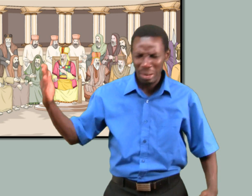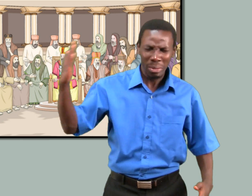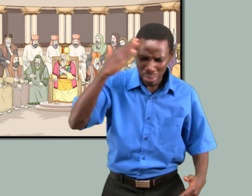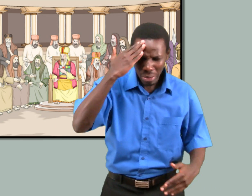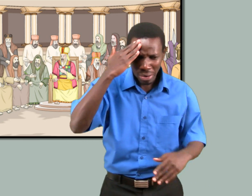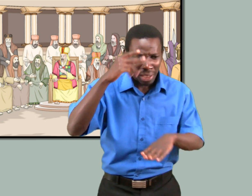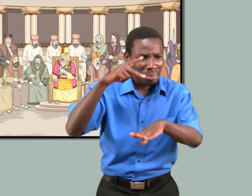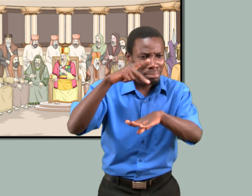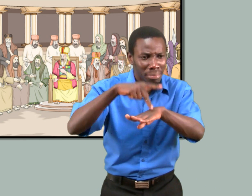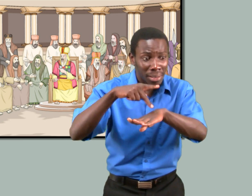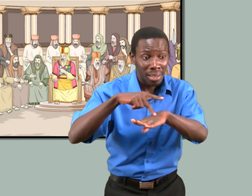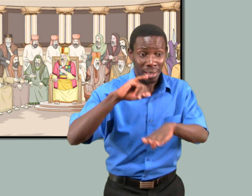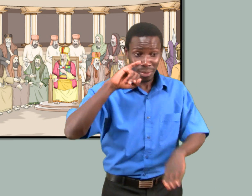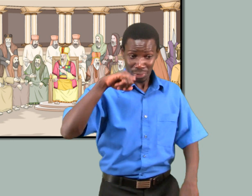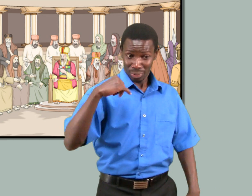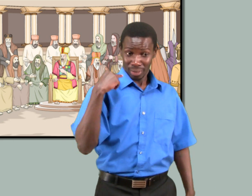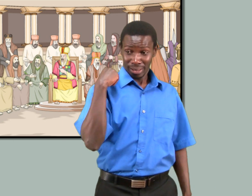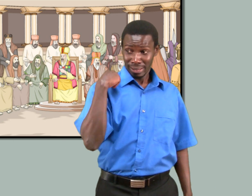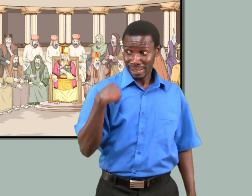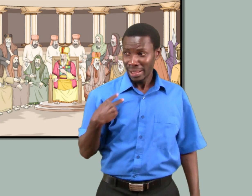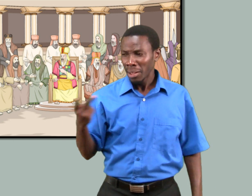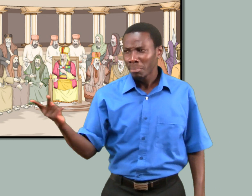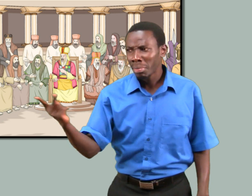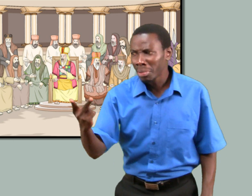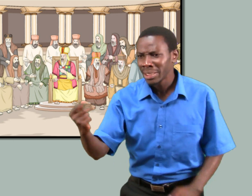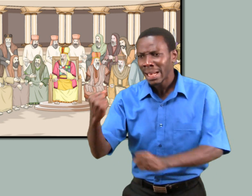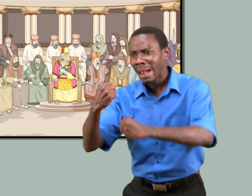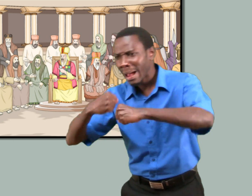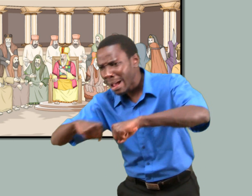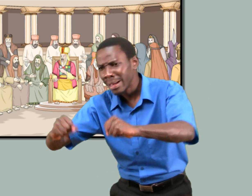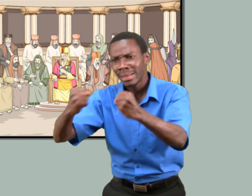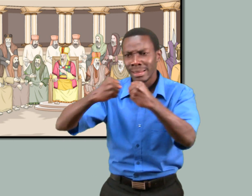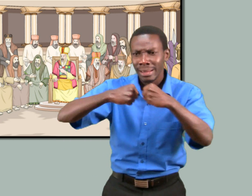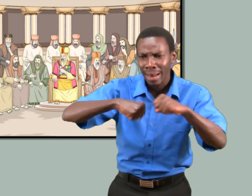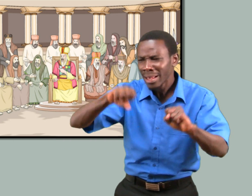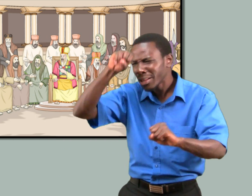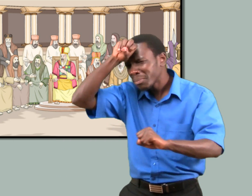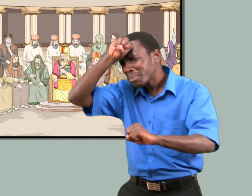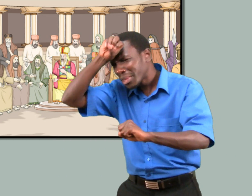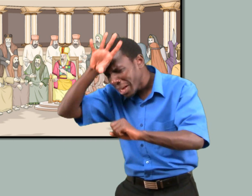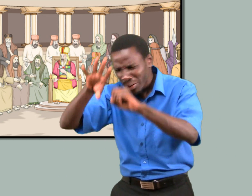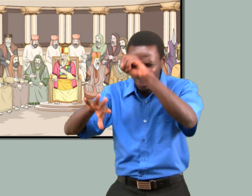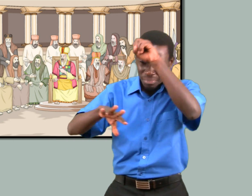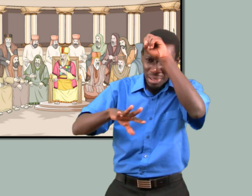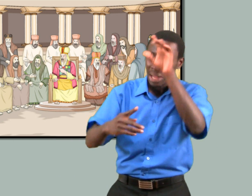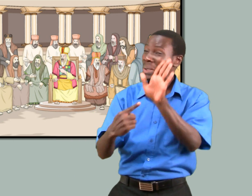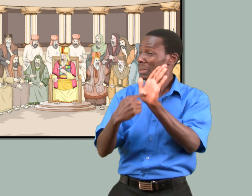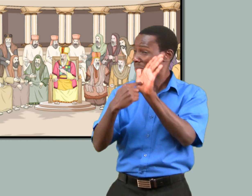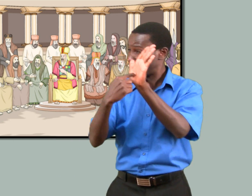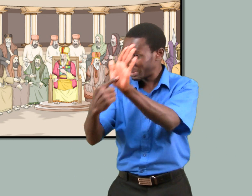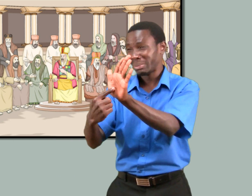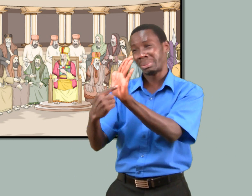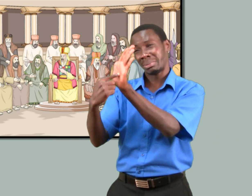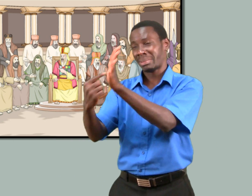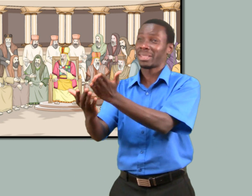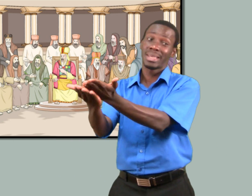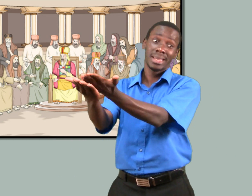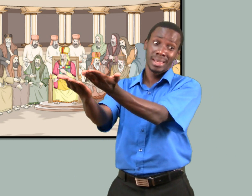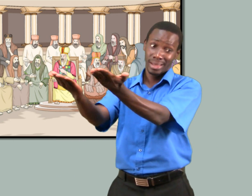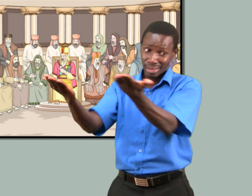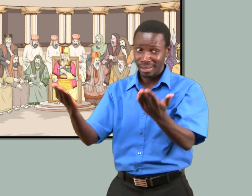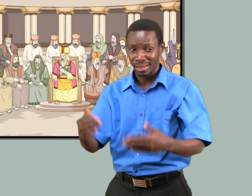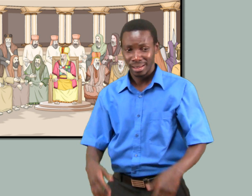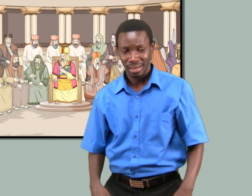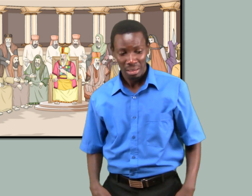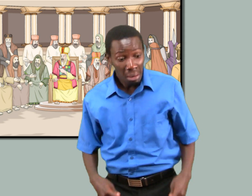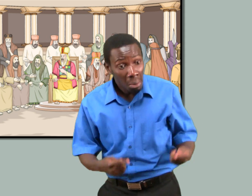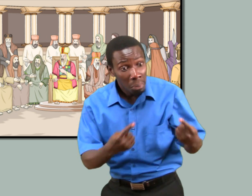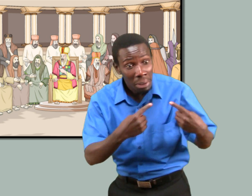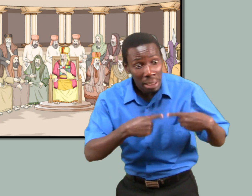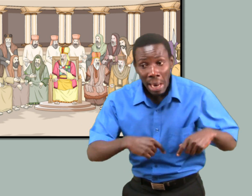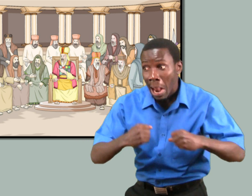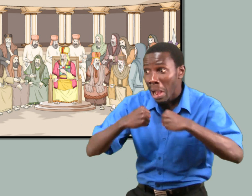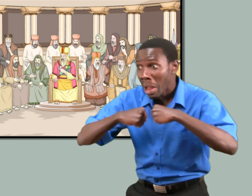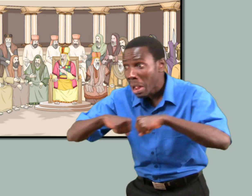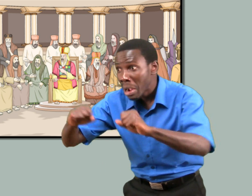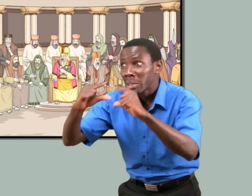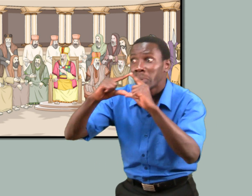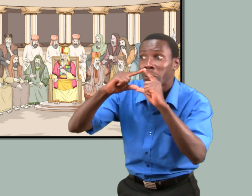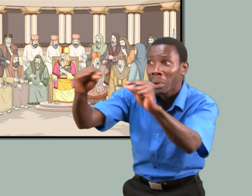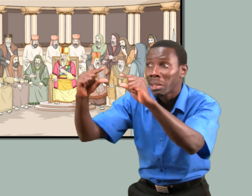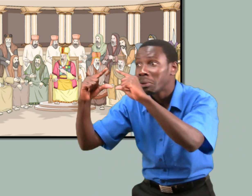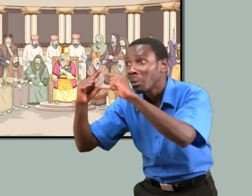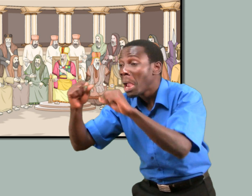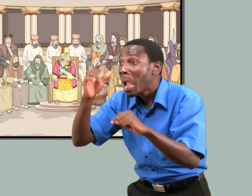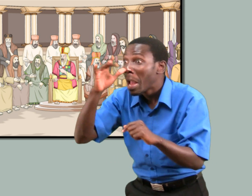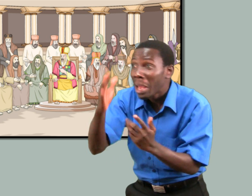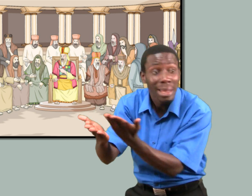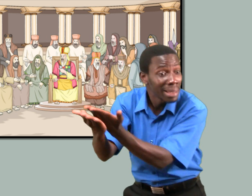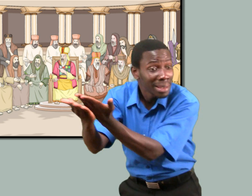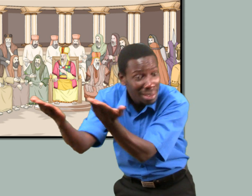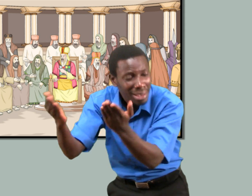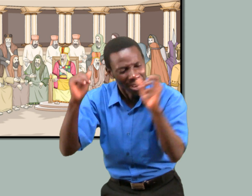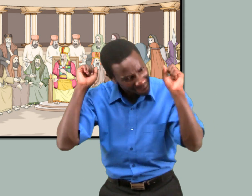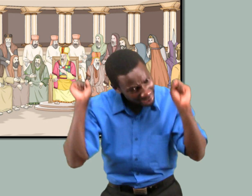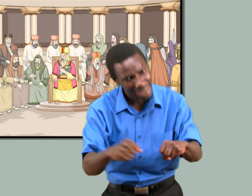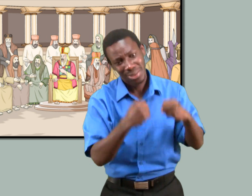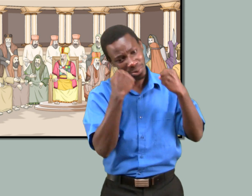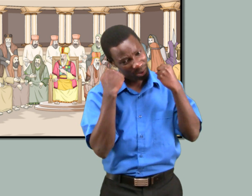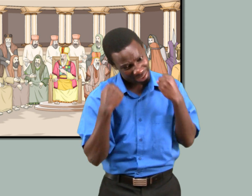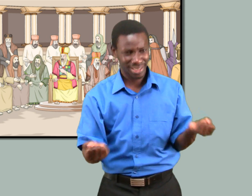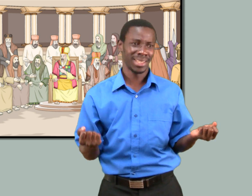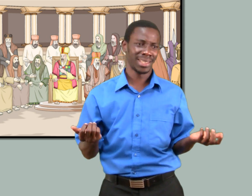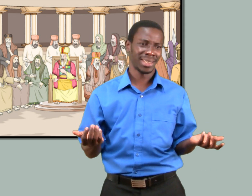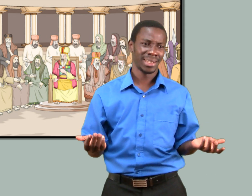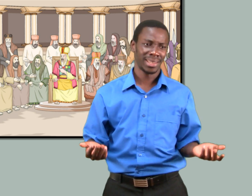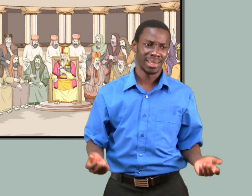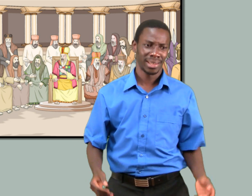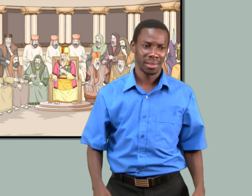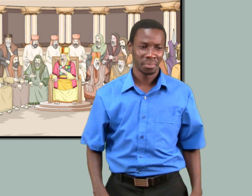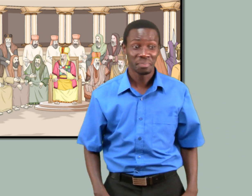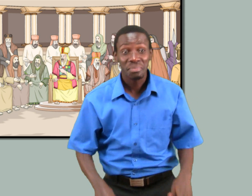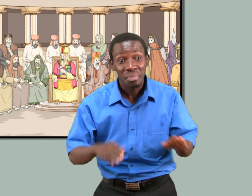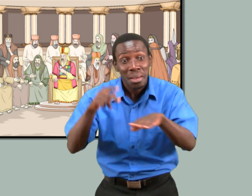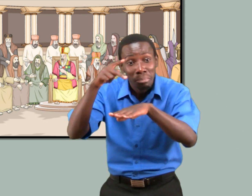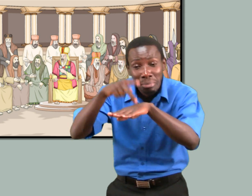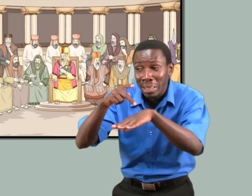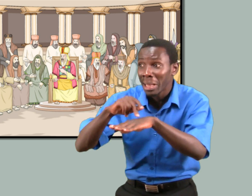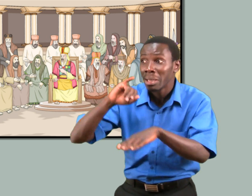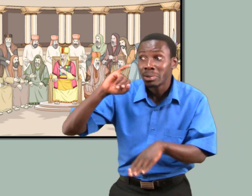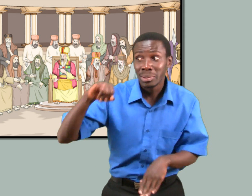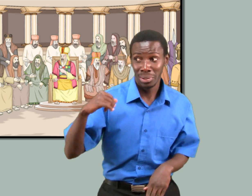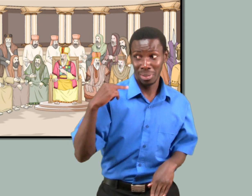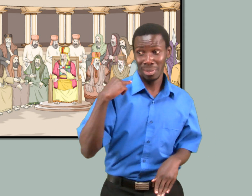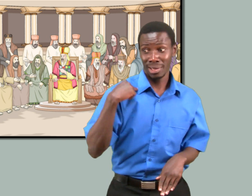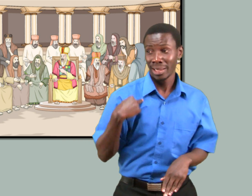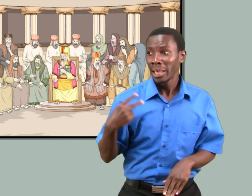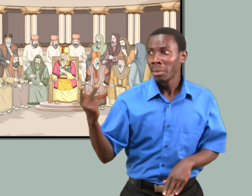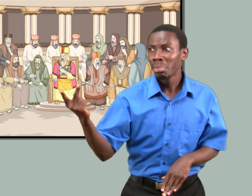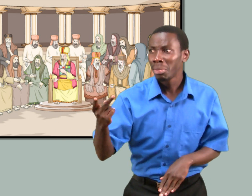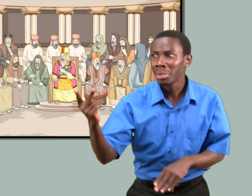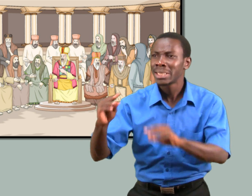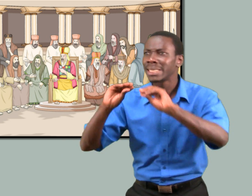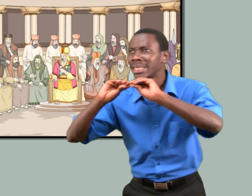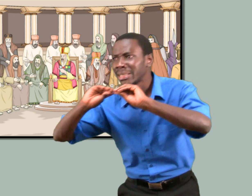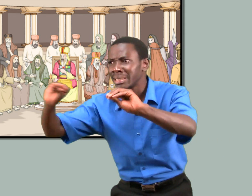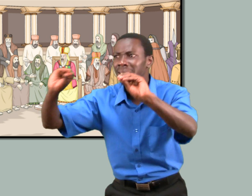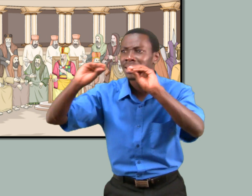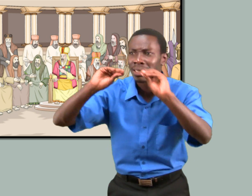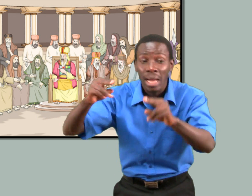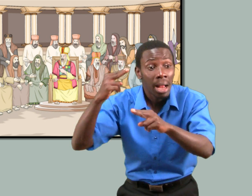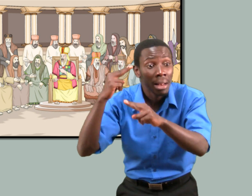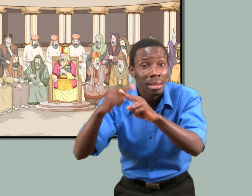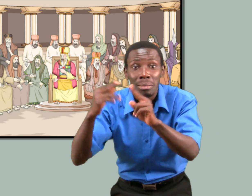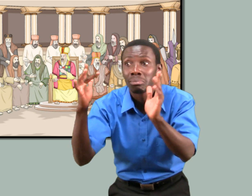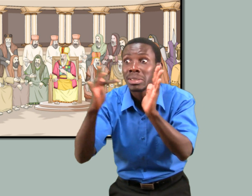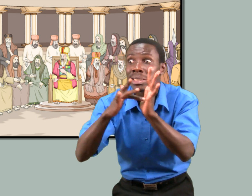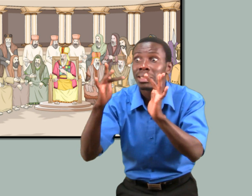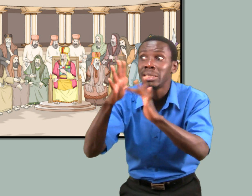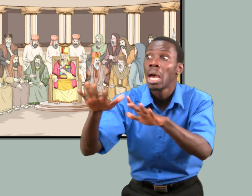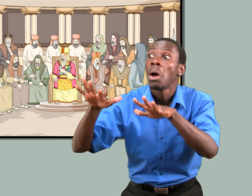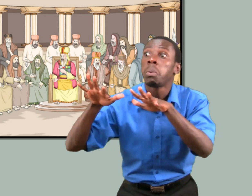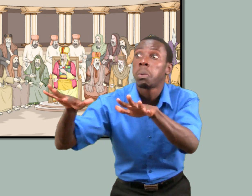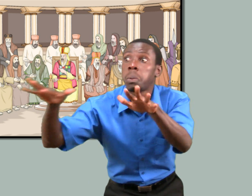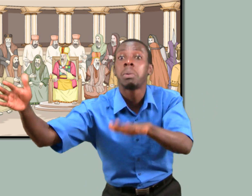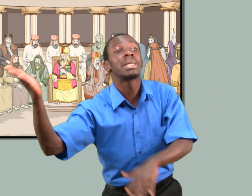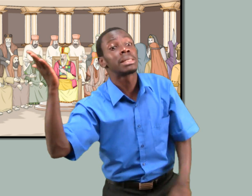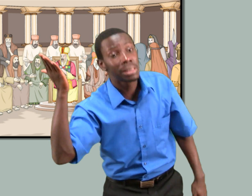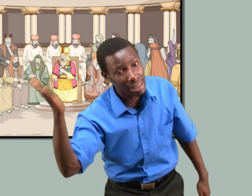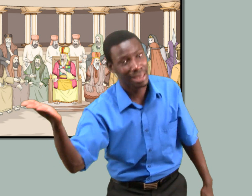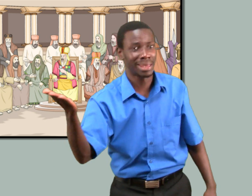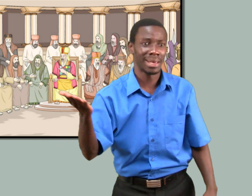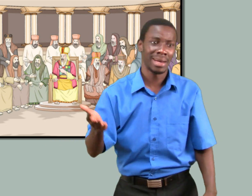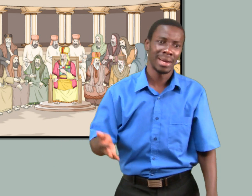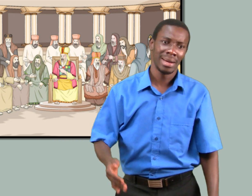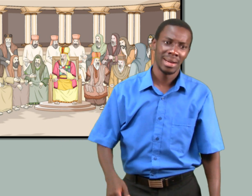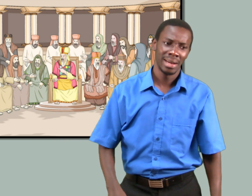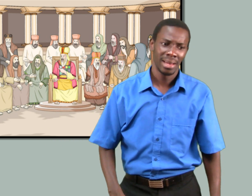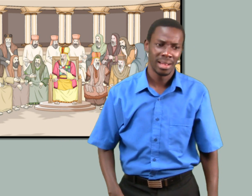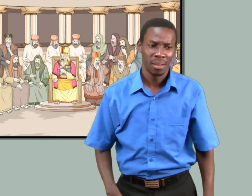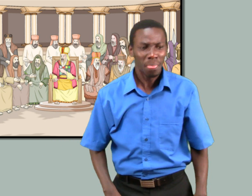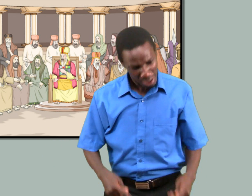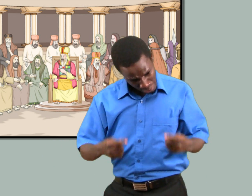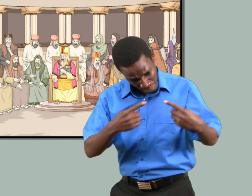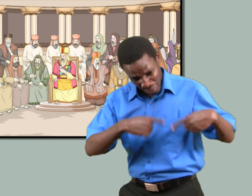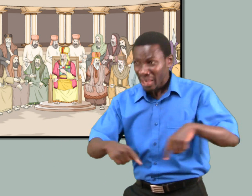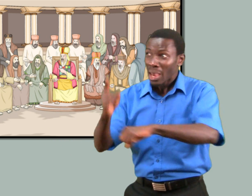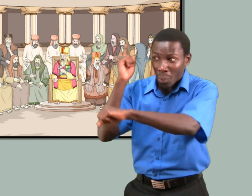“It is clear to everyone living in Jerusalem that a remarkable miracle has occurred through them, and we cannot deny it.